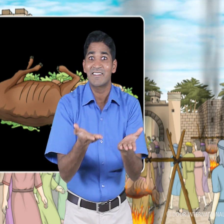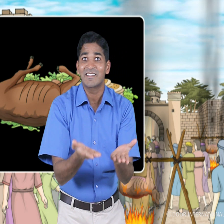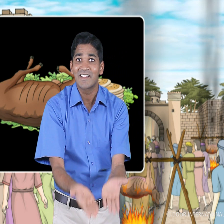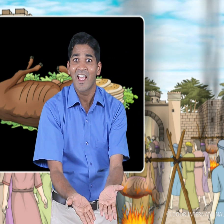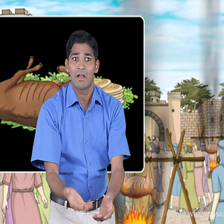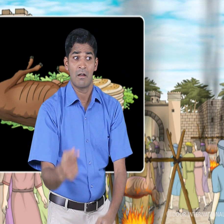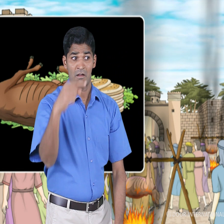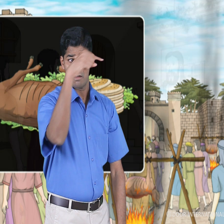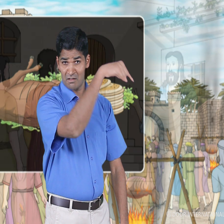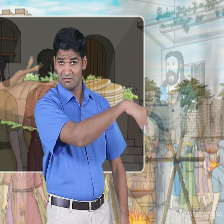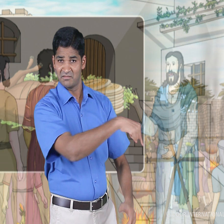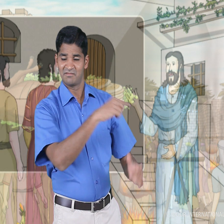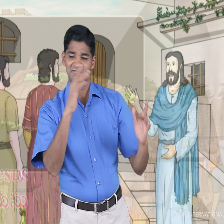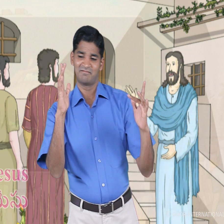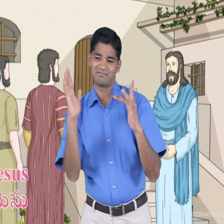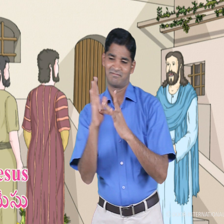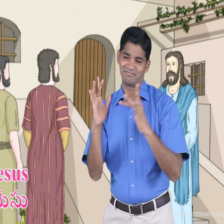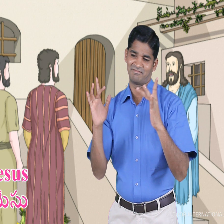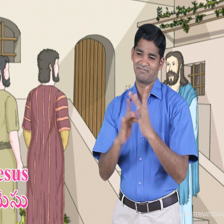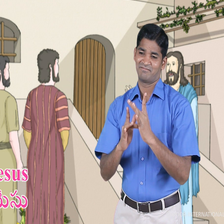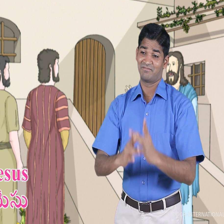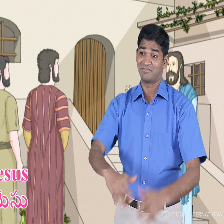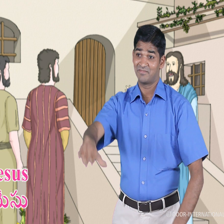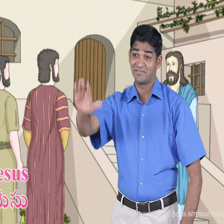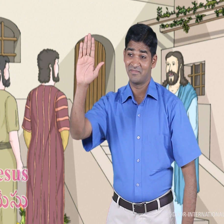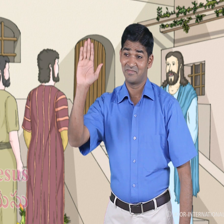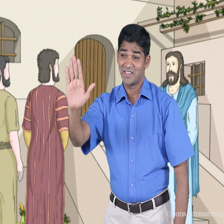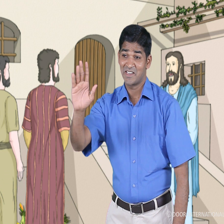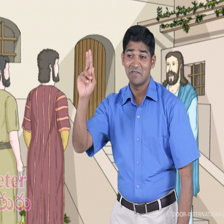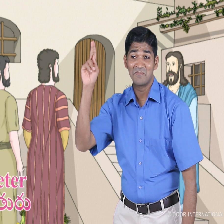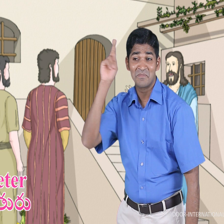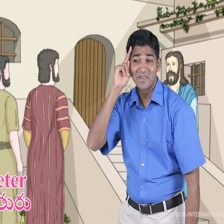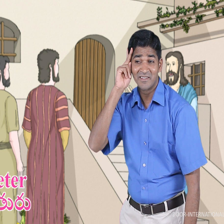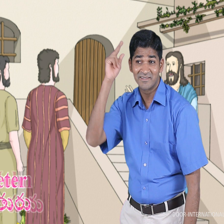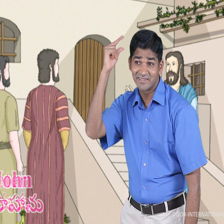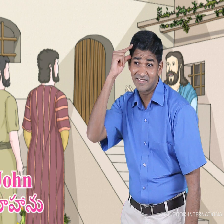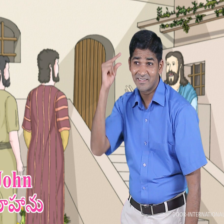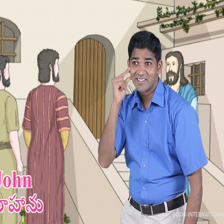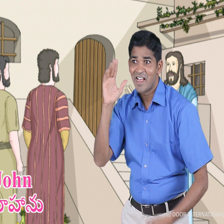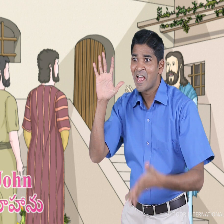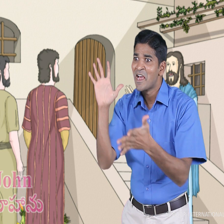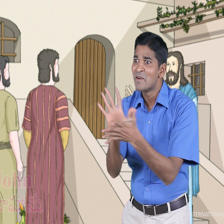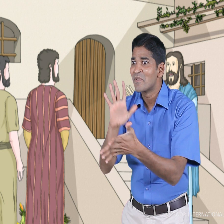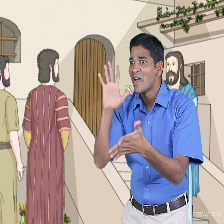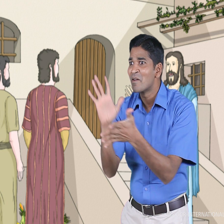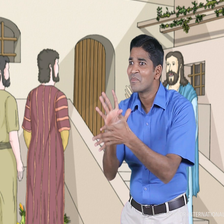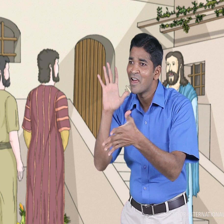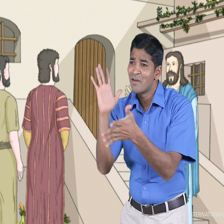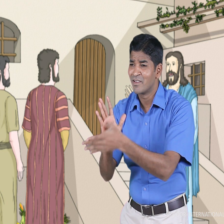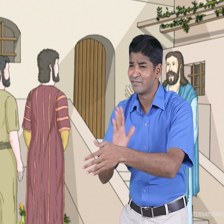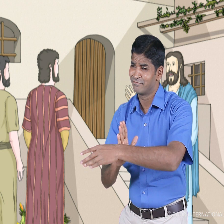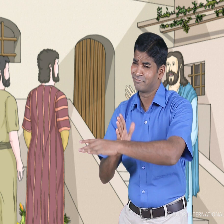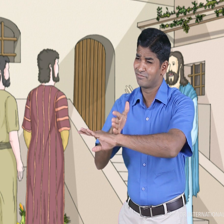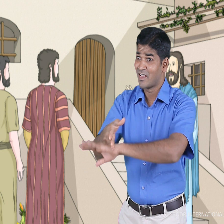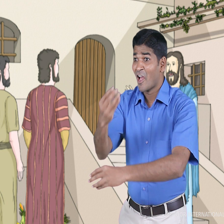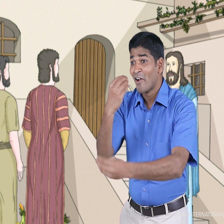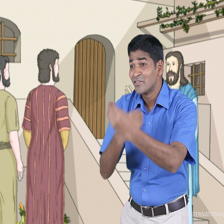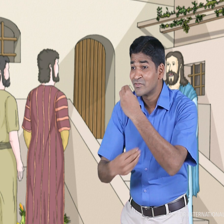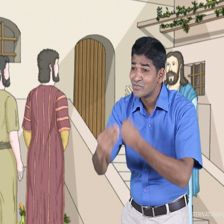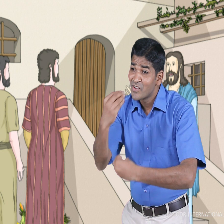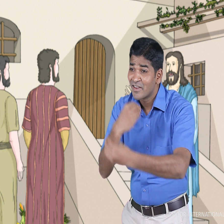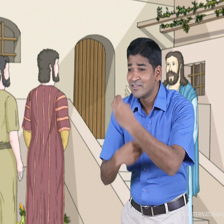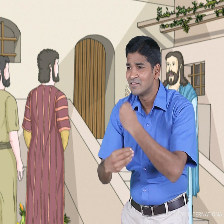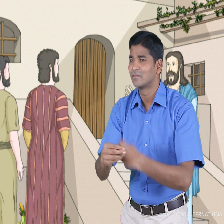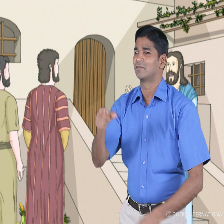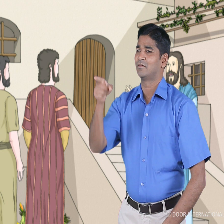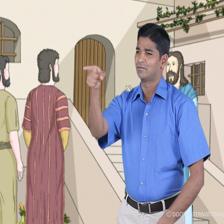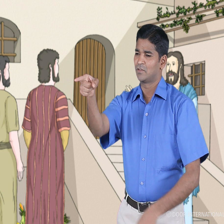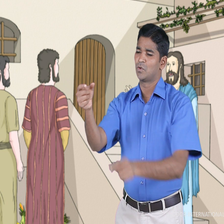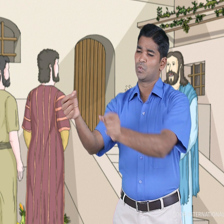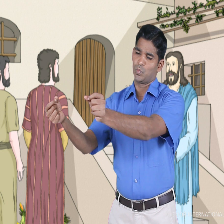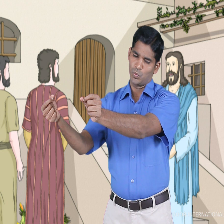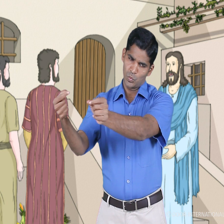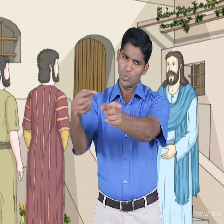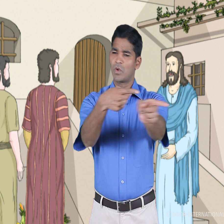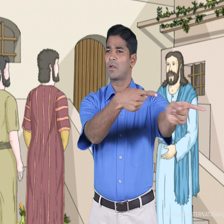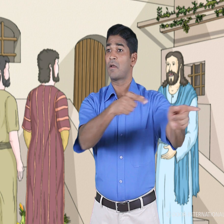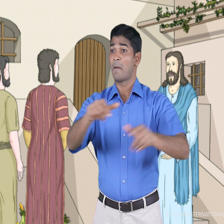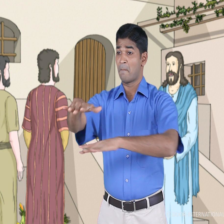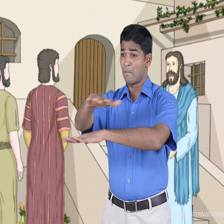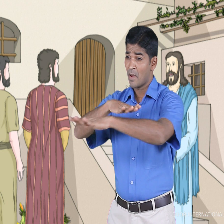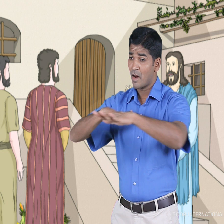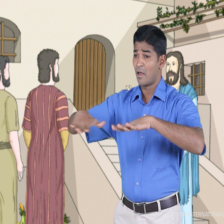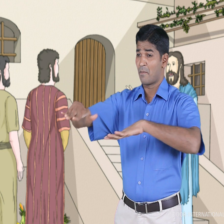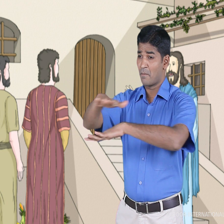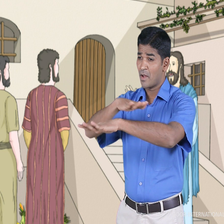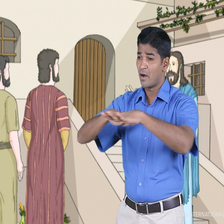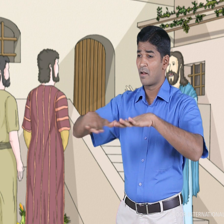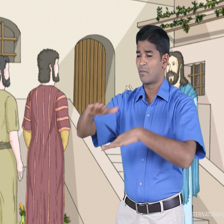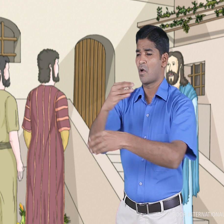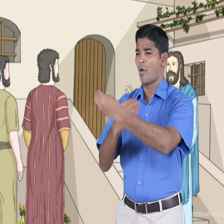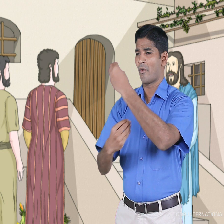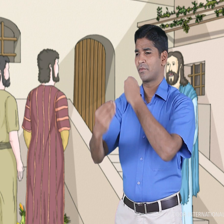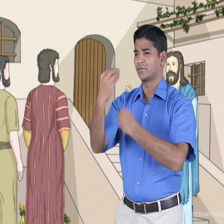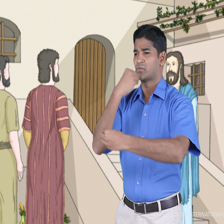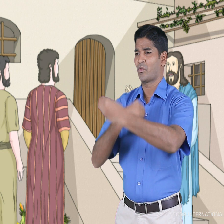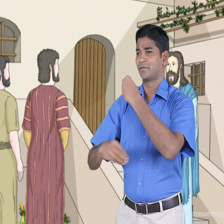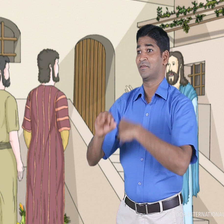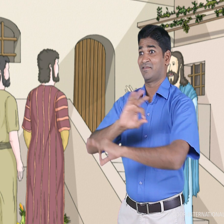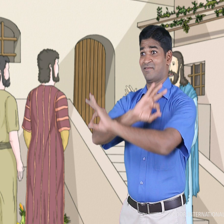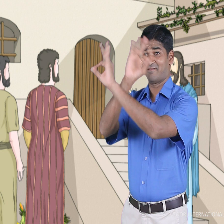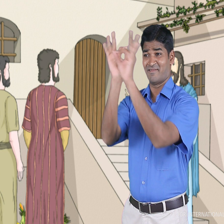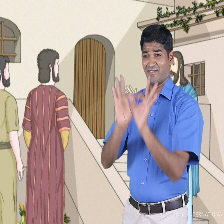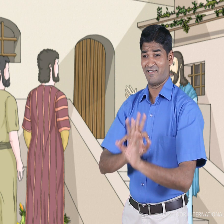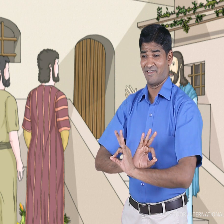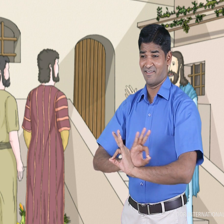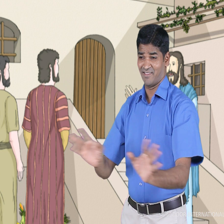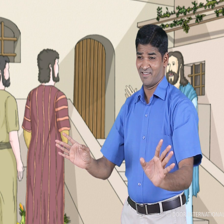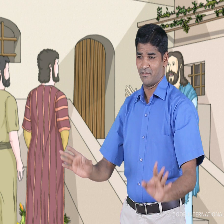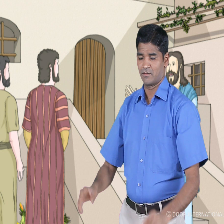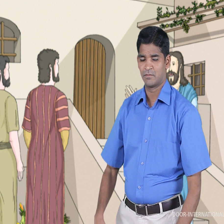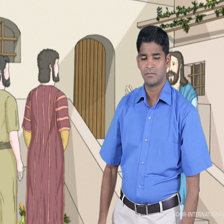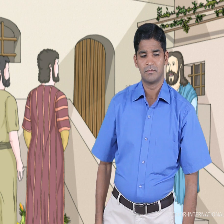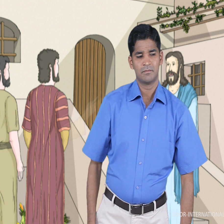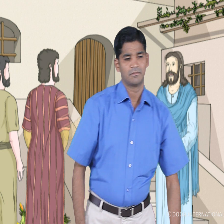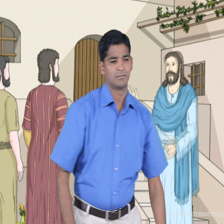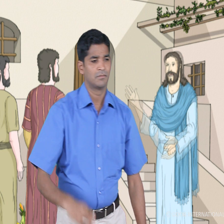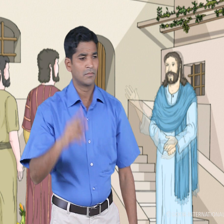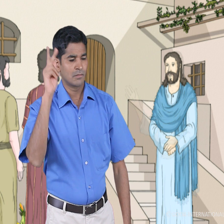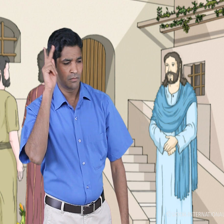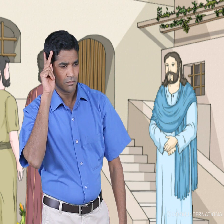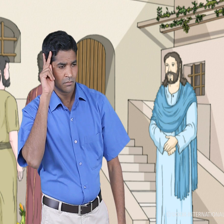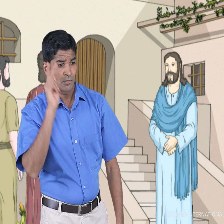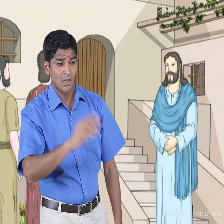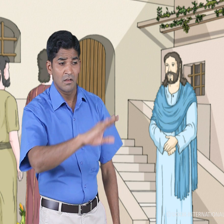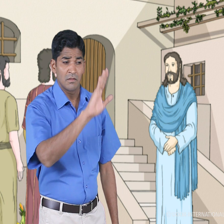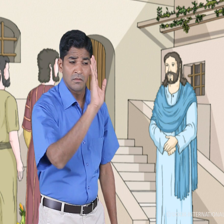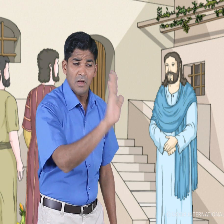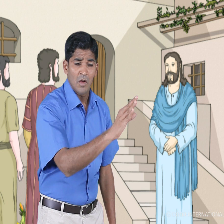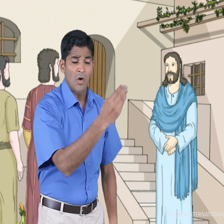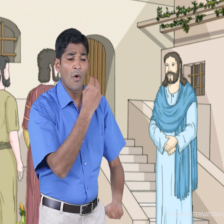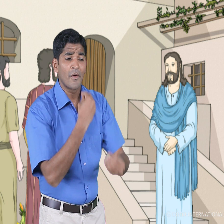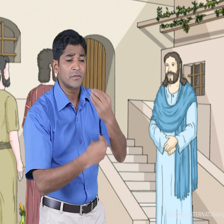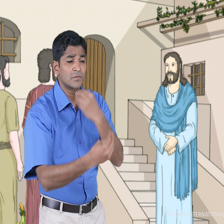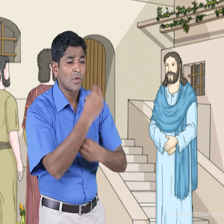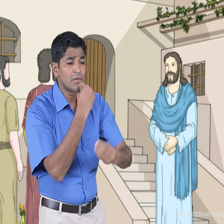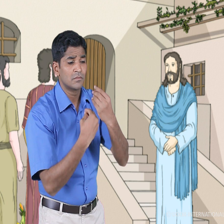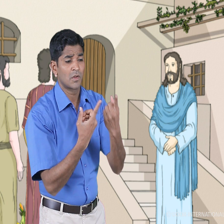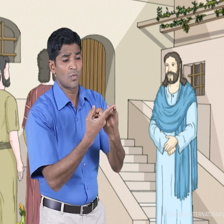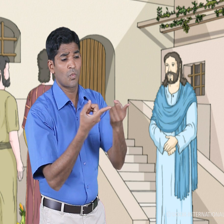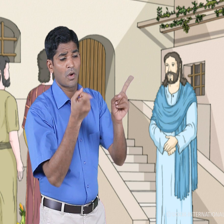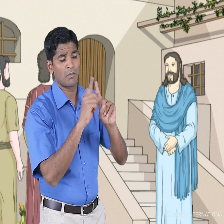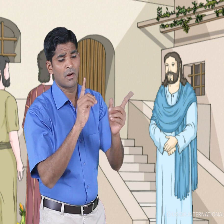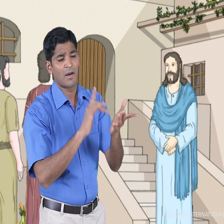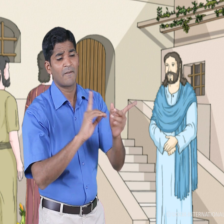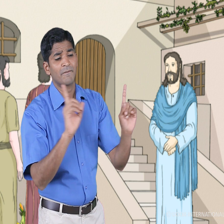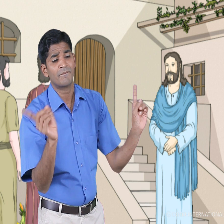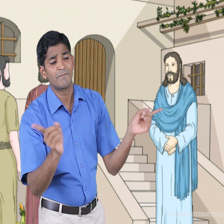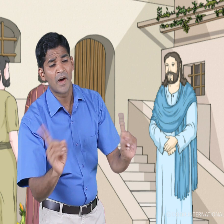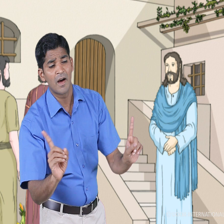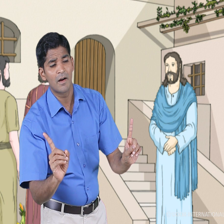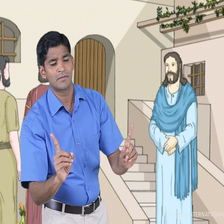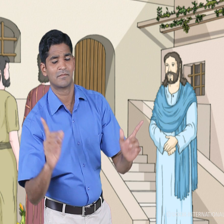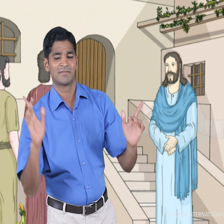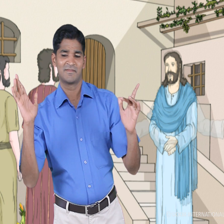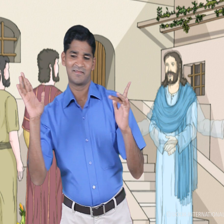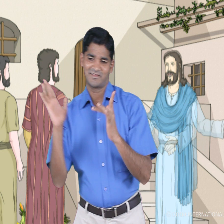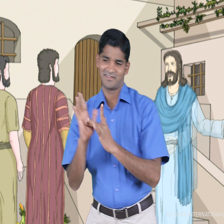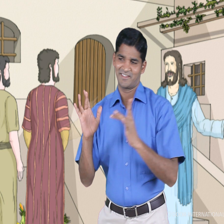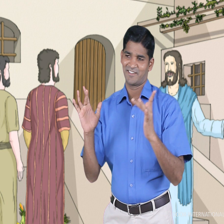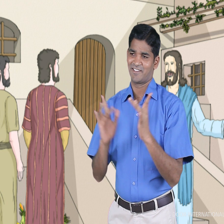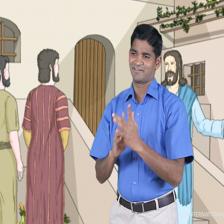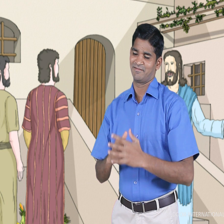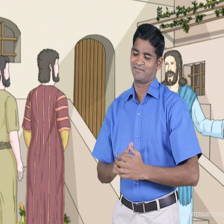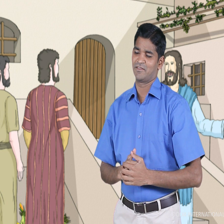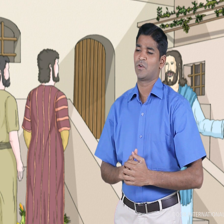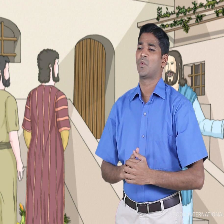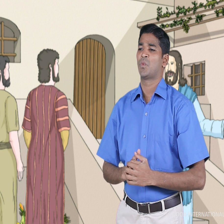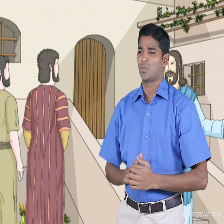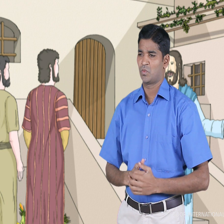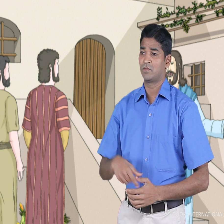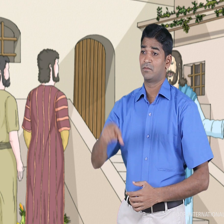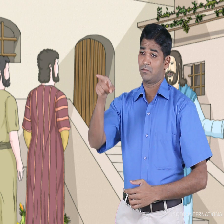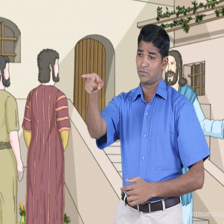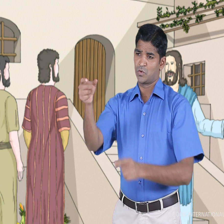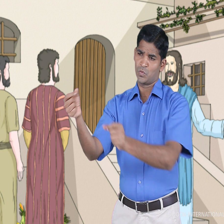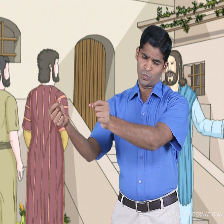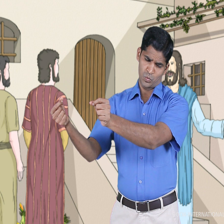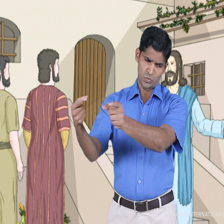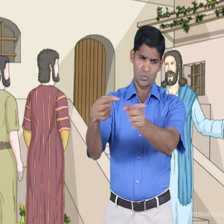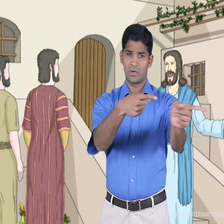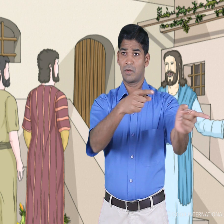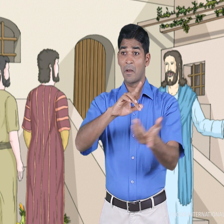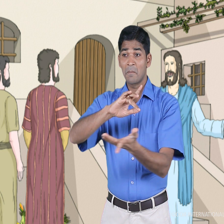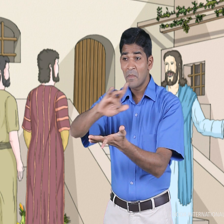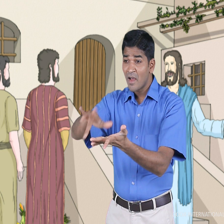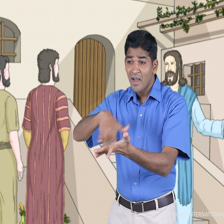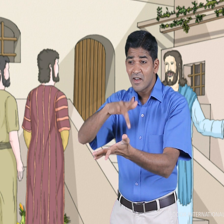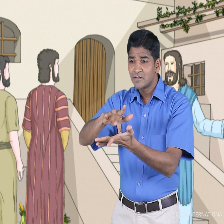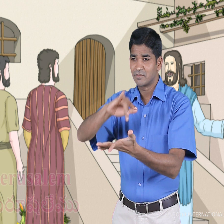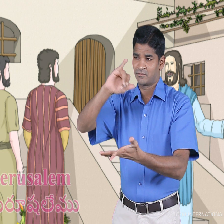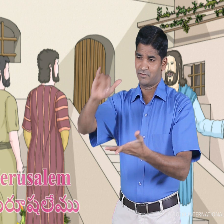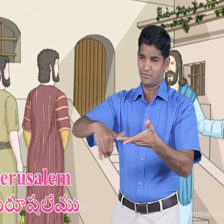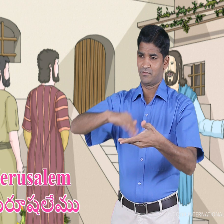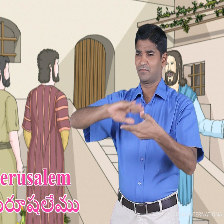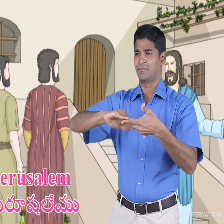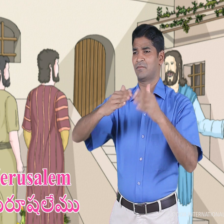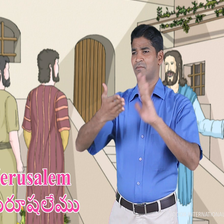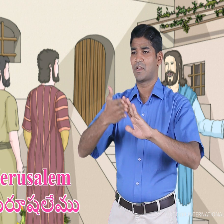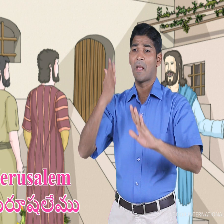Jesus sent Peter and John, saying, “Go and prepare for us to eat the Passover.” “Where do You want us to prepare it?” they asked.